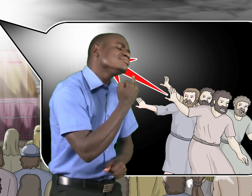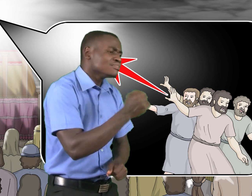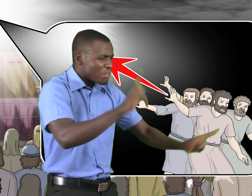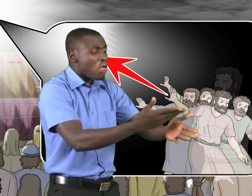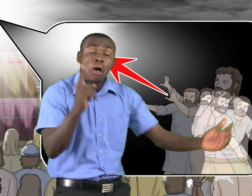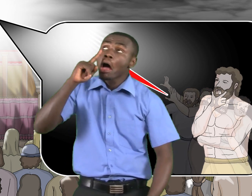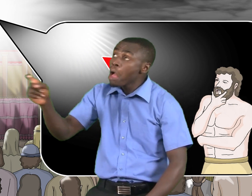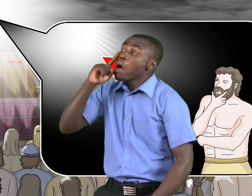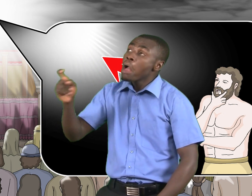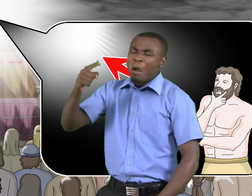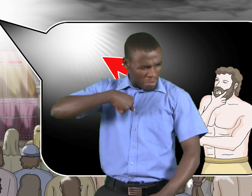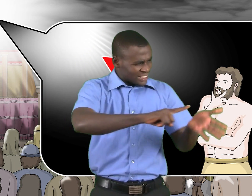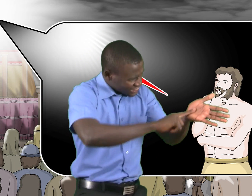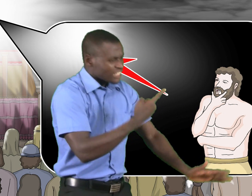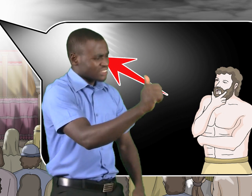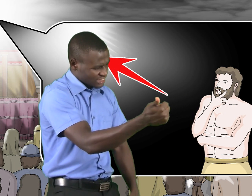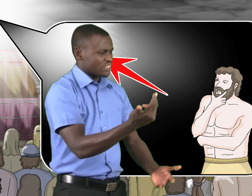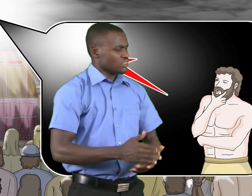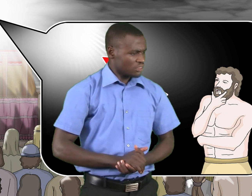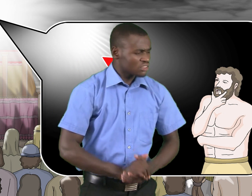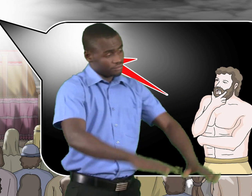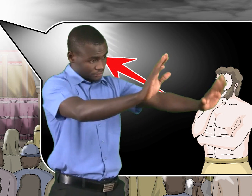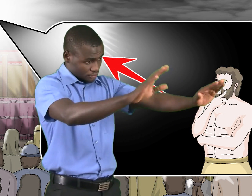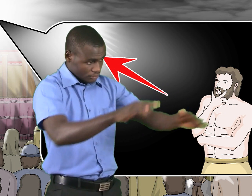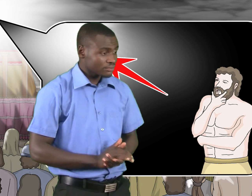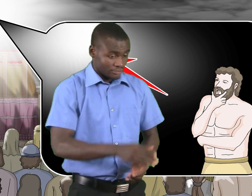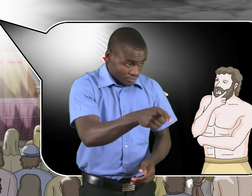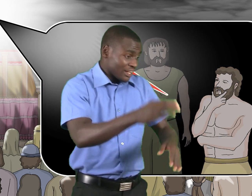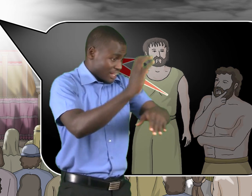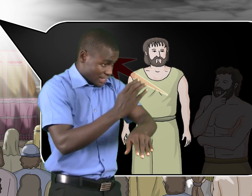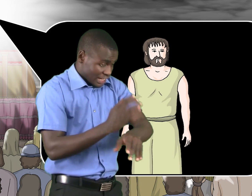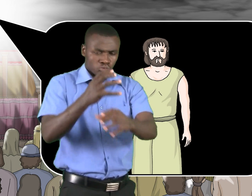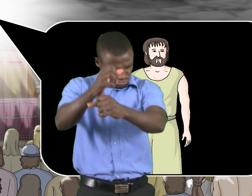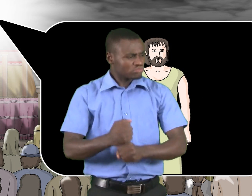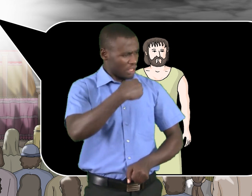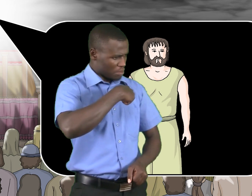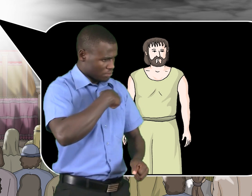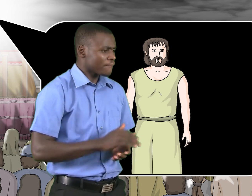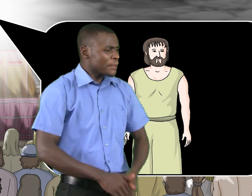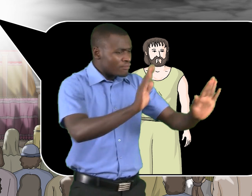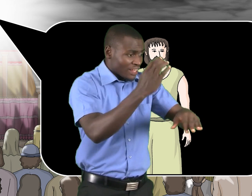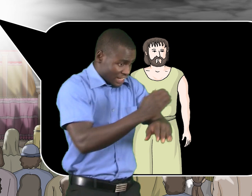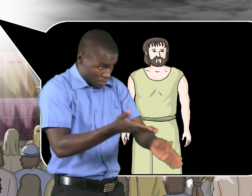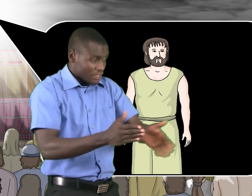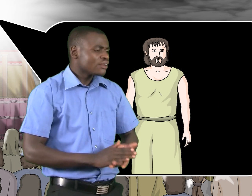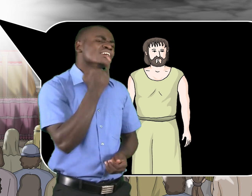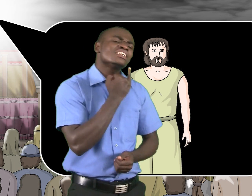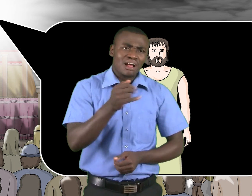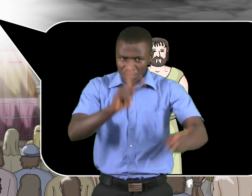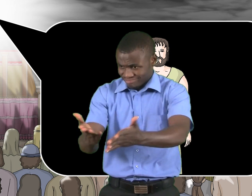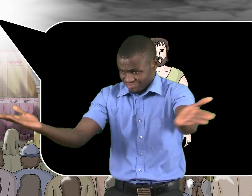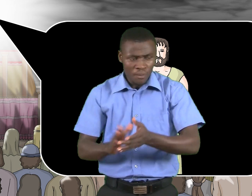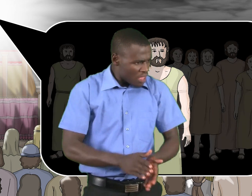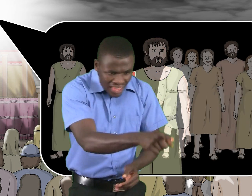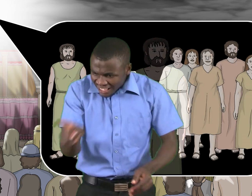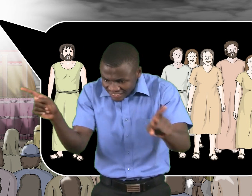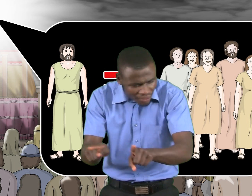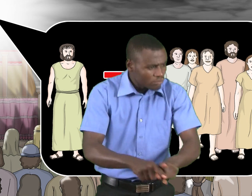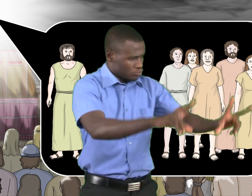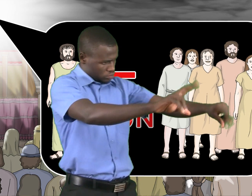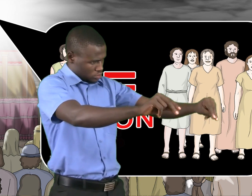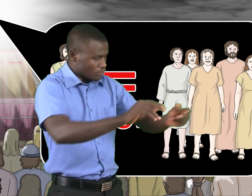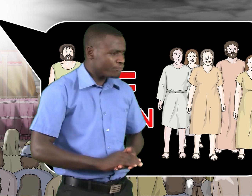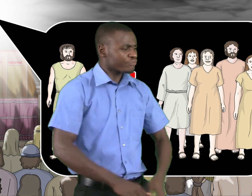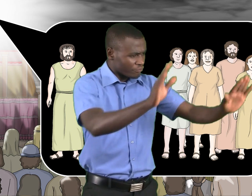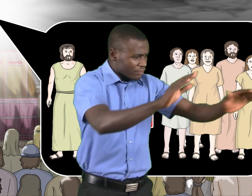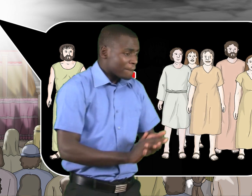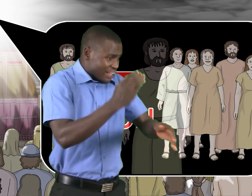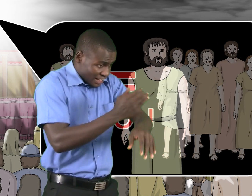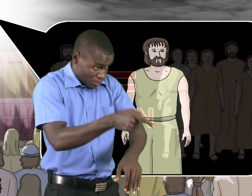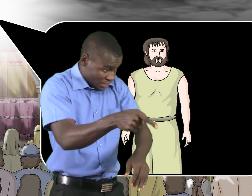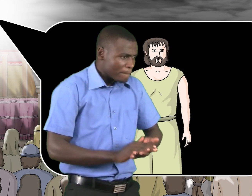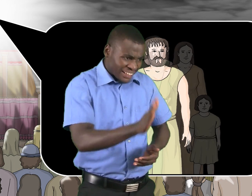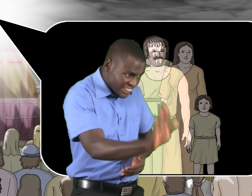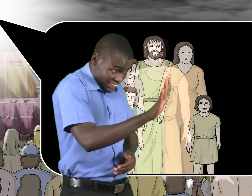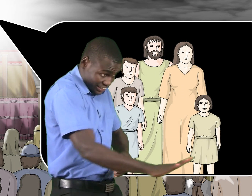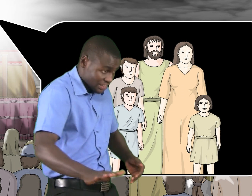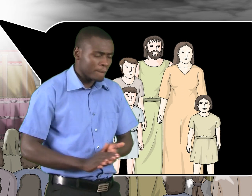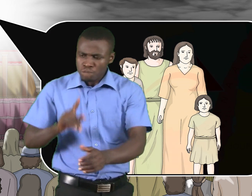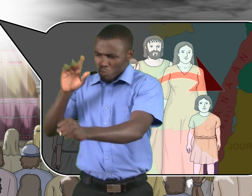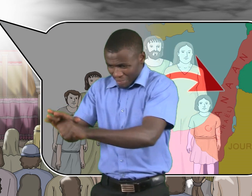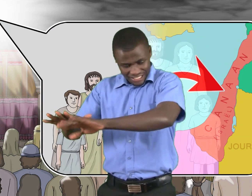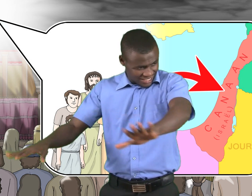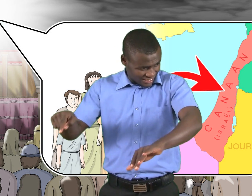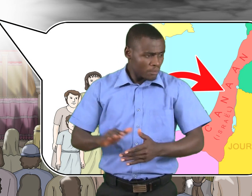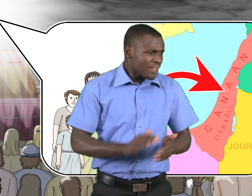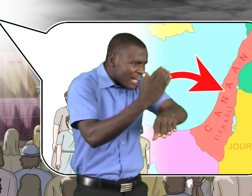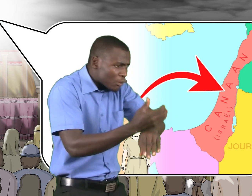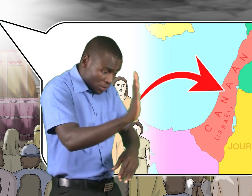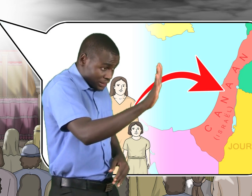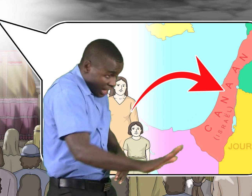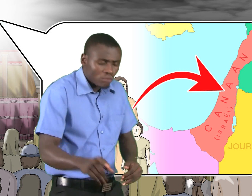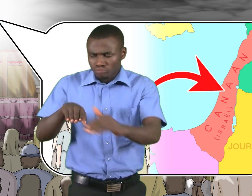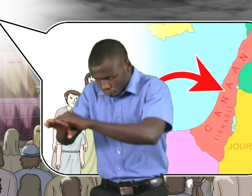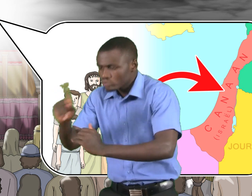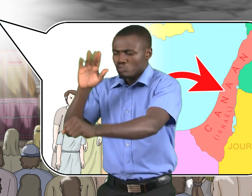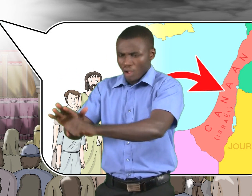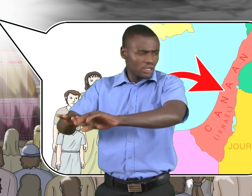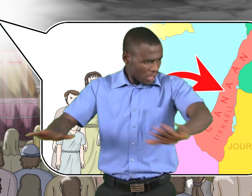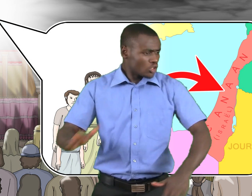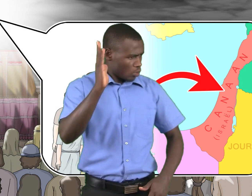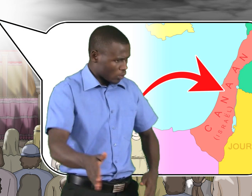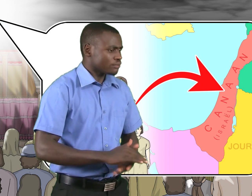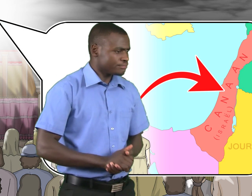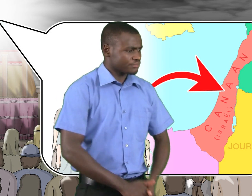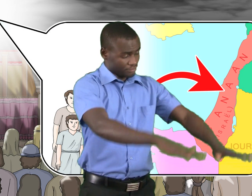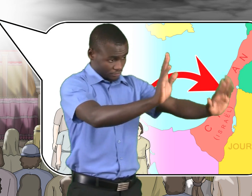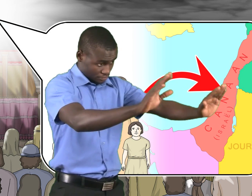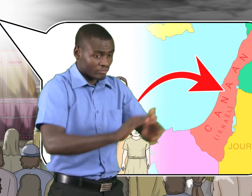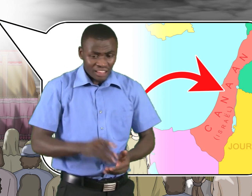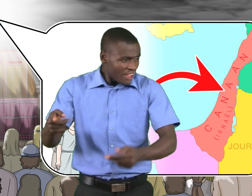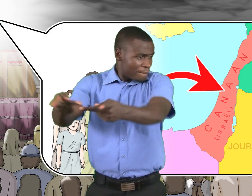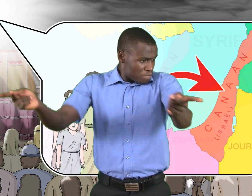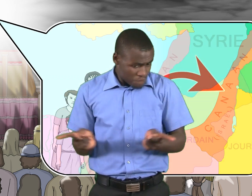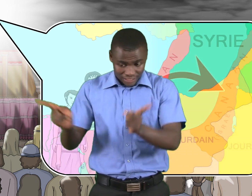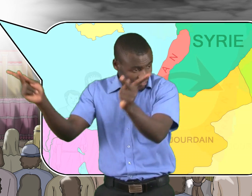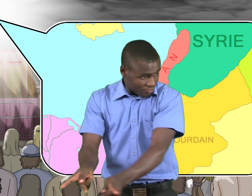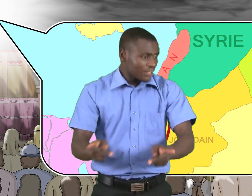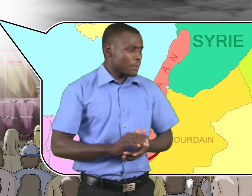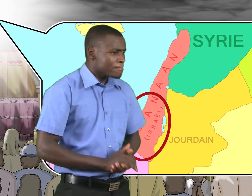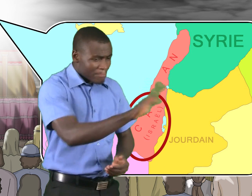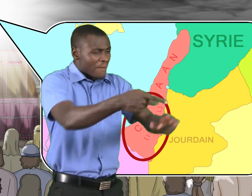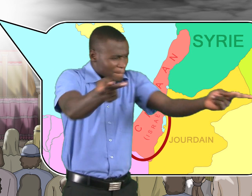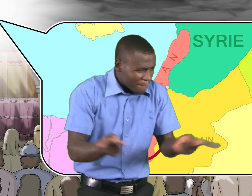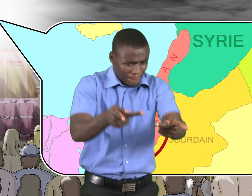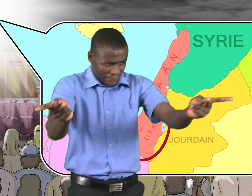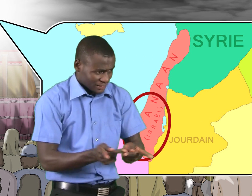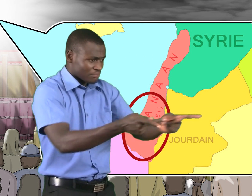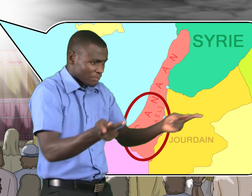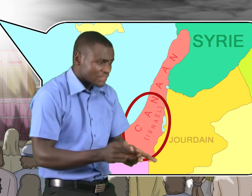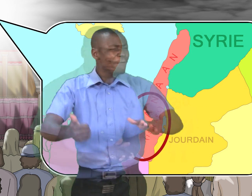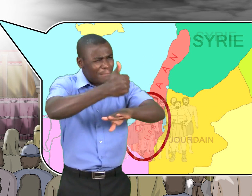But because My servant Caleb has a different spirit and has followed Me wholeheartedly, I will bring him into the land he has entered, and his descendants will inherit it.